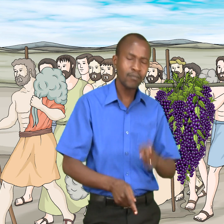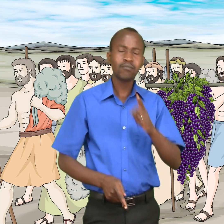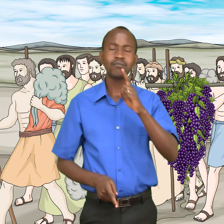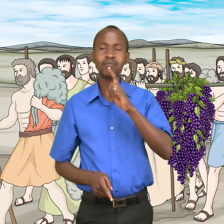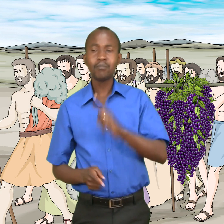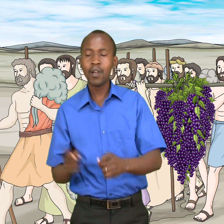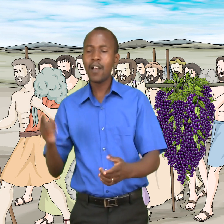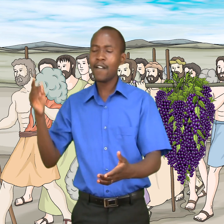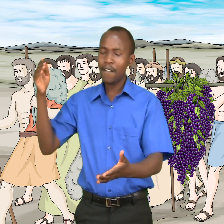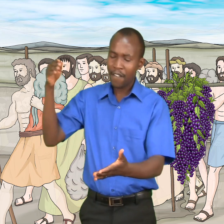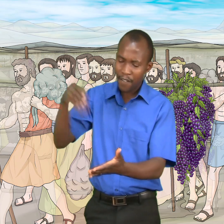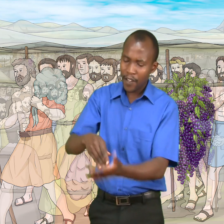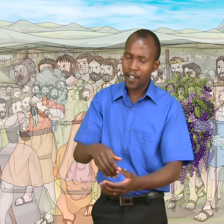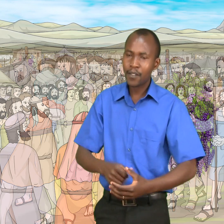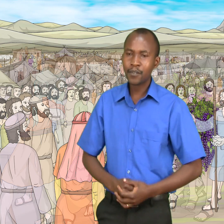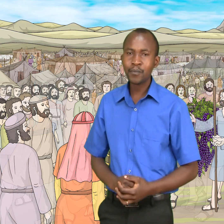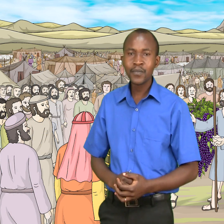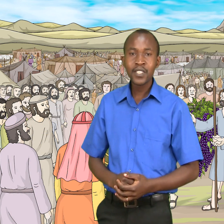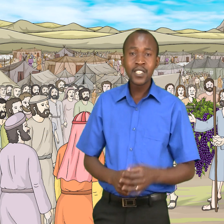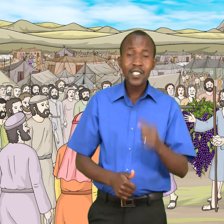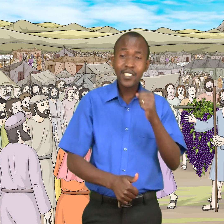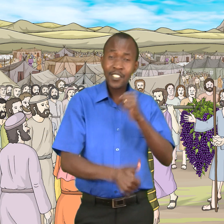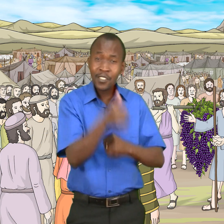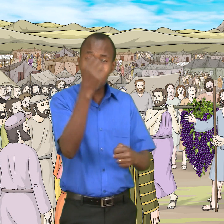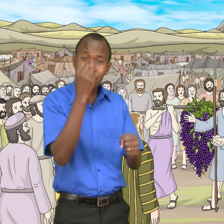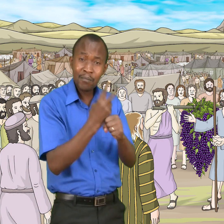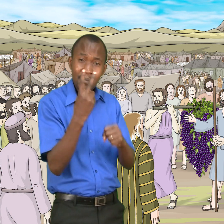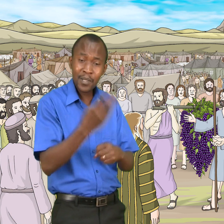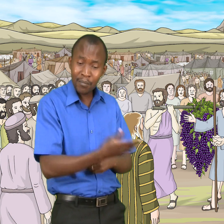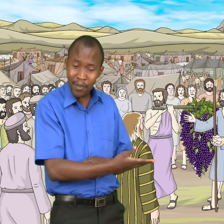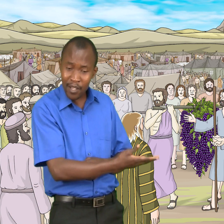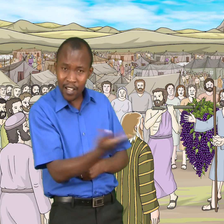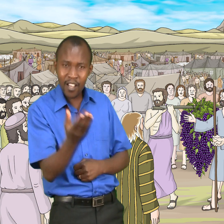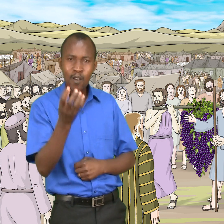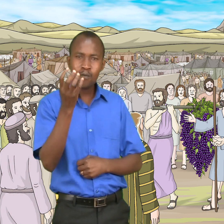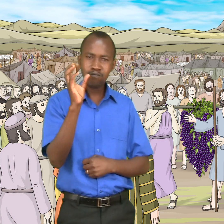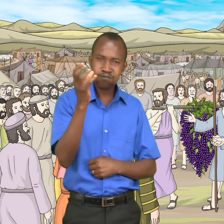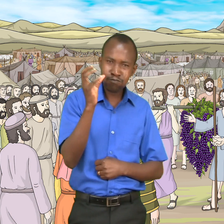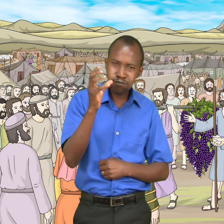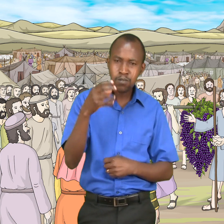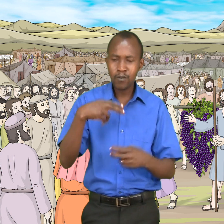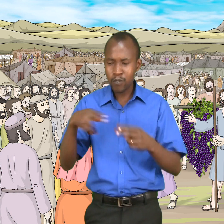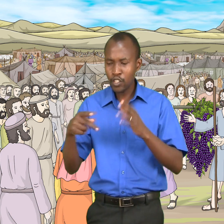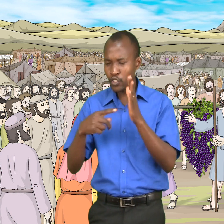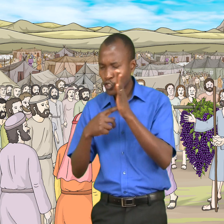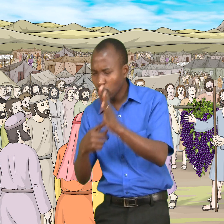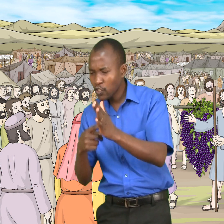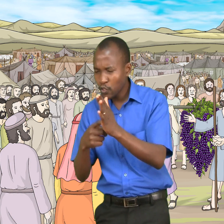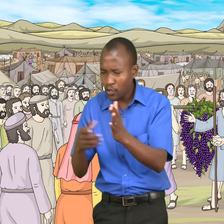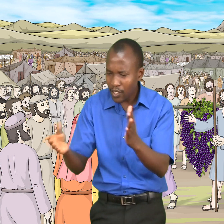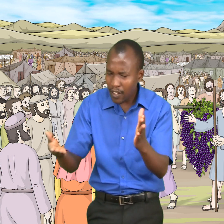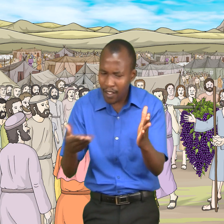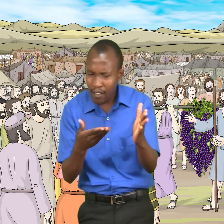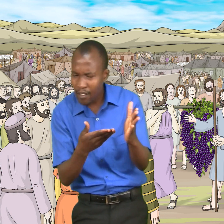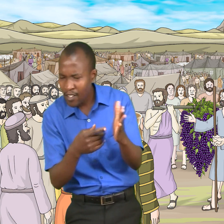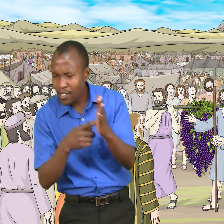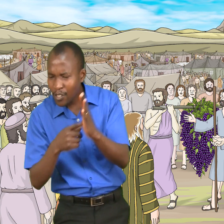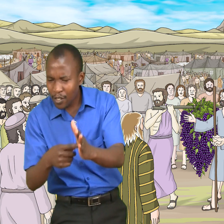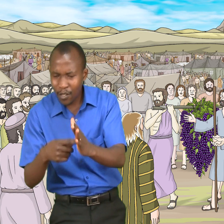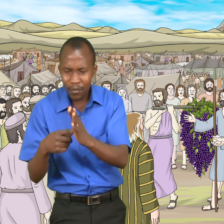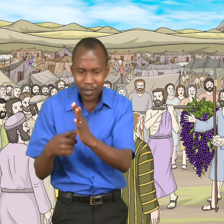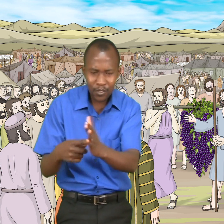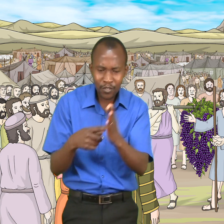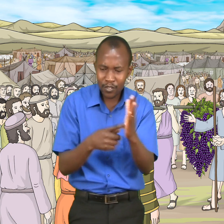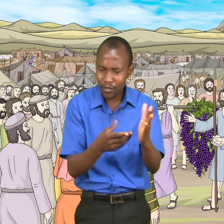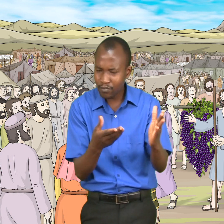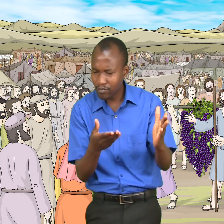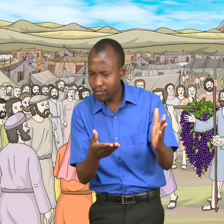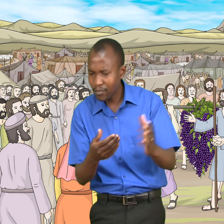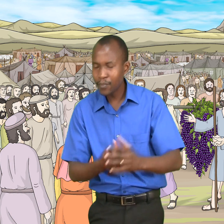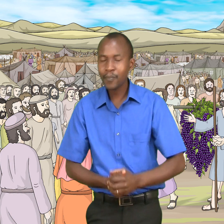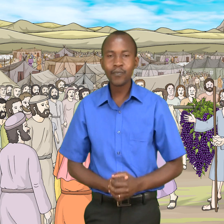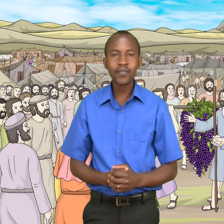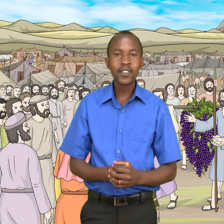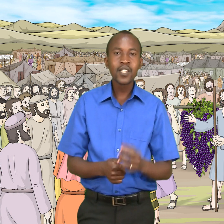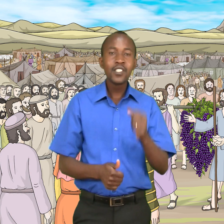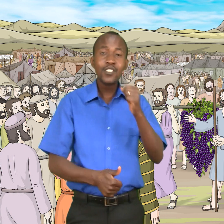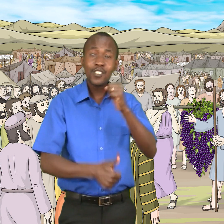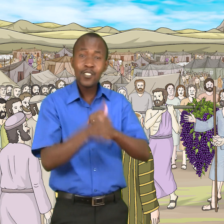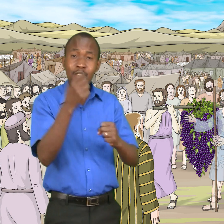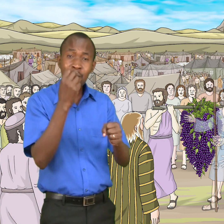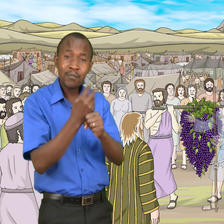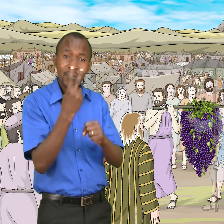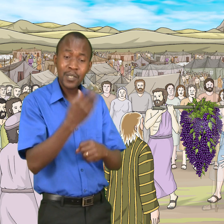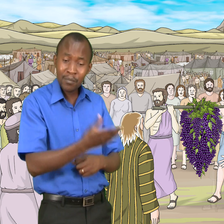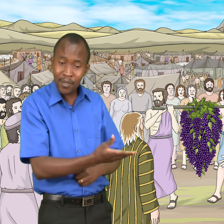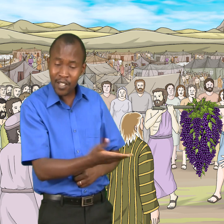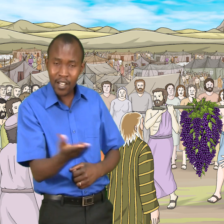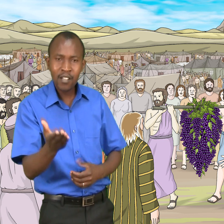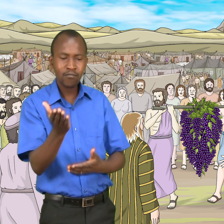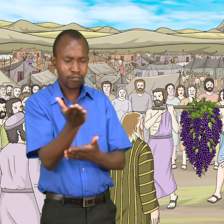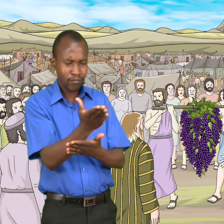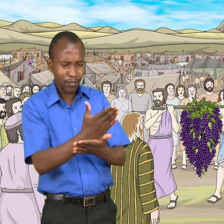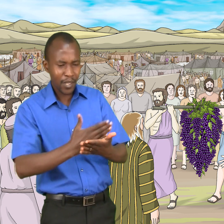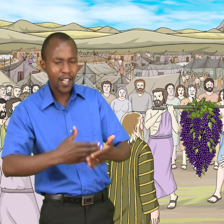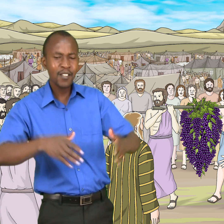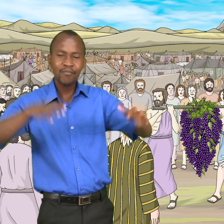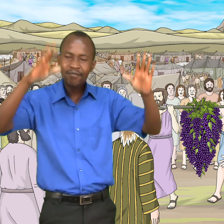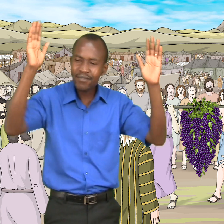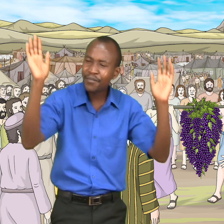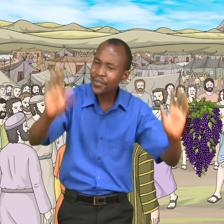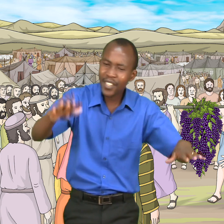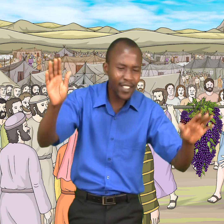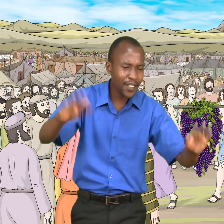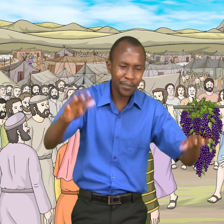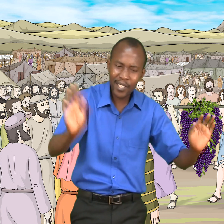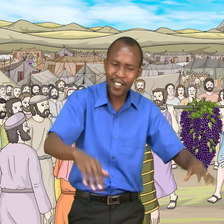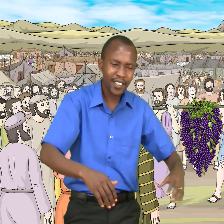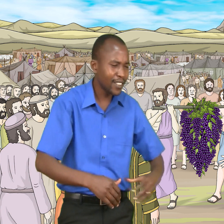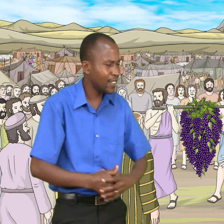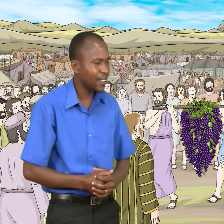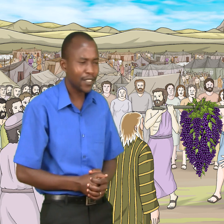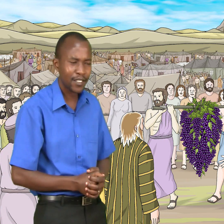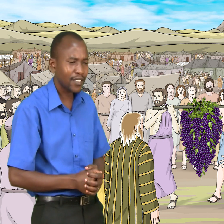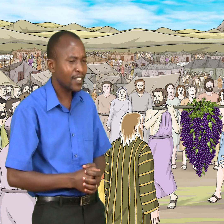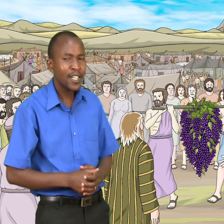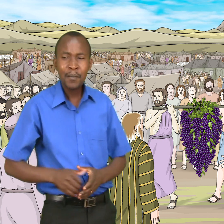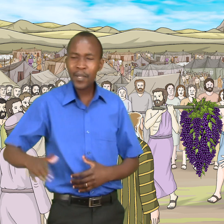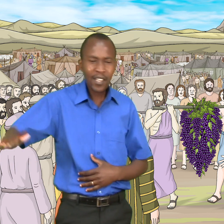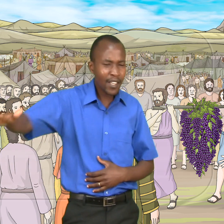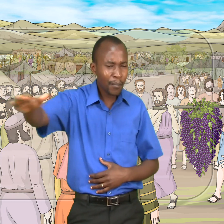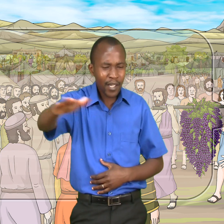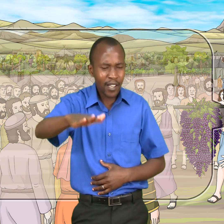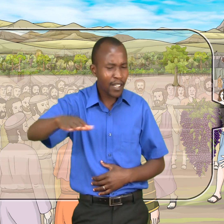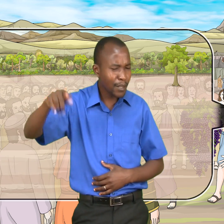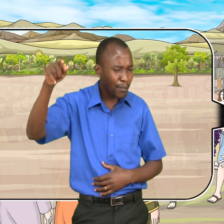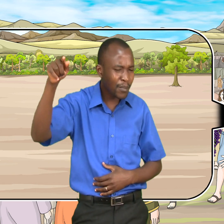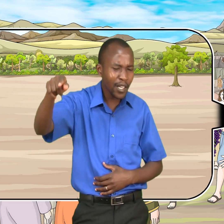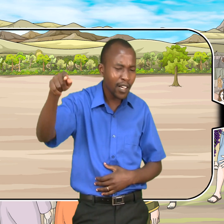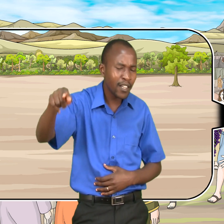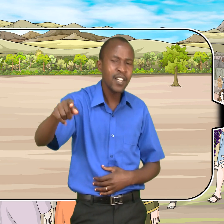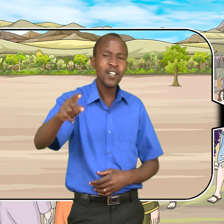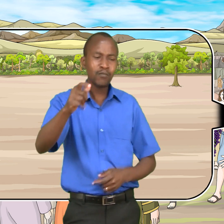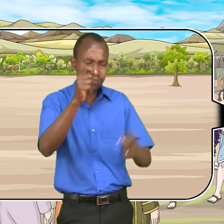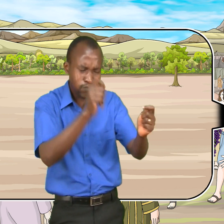They brought back a report for the whole congregation and showed them the fruit of the land.